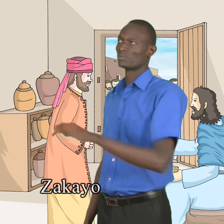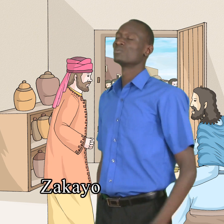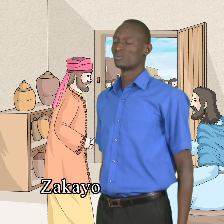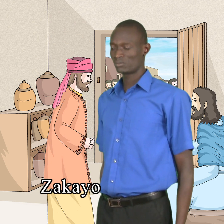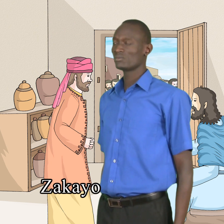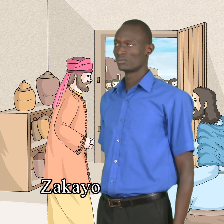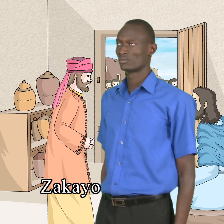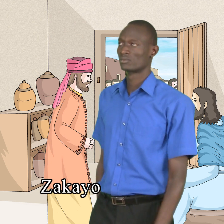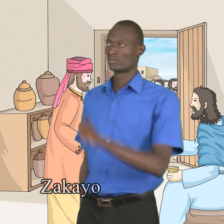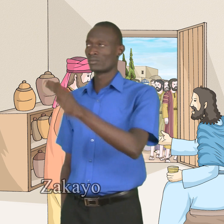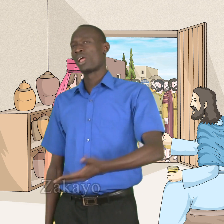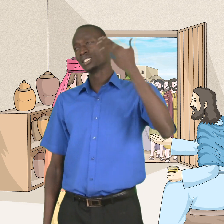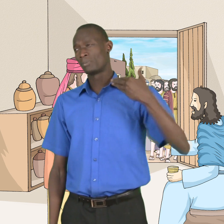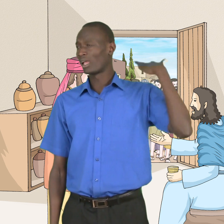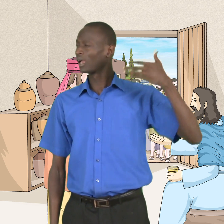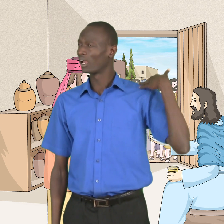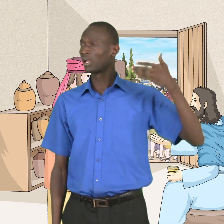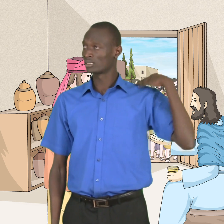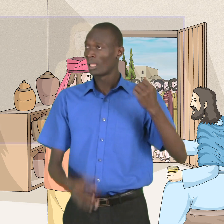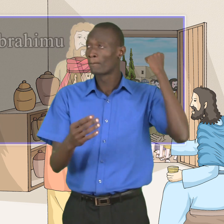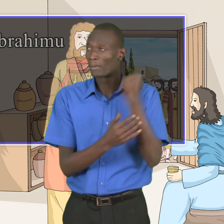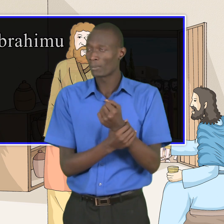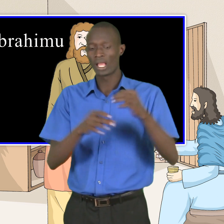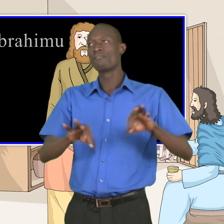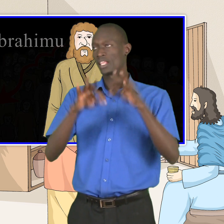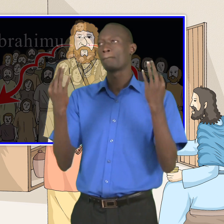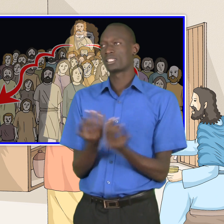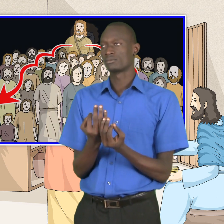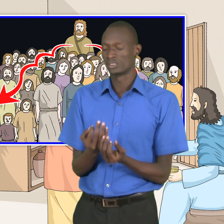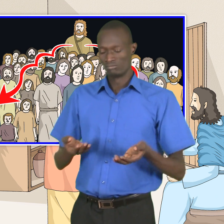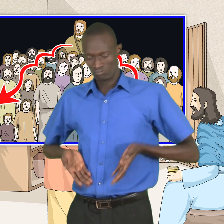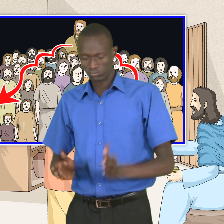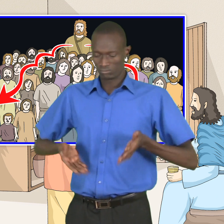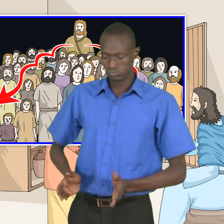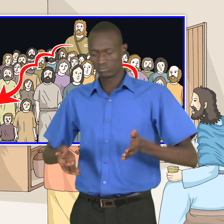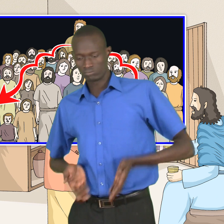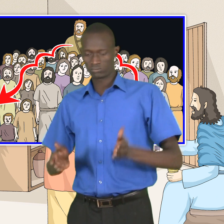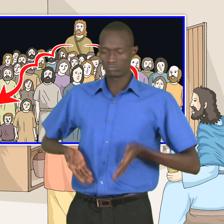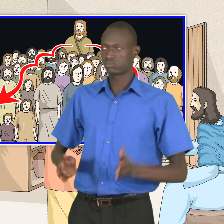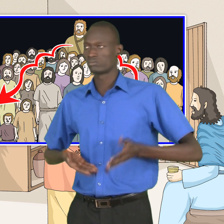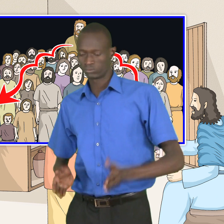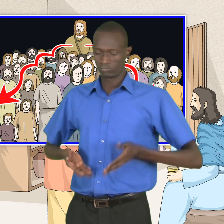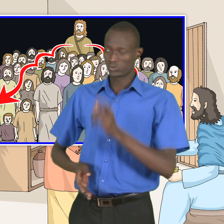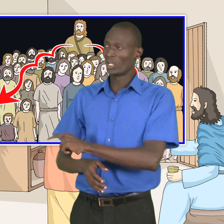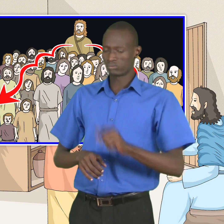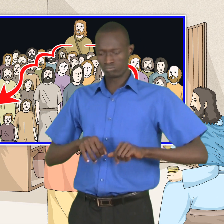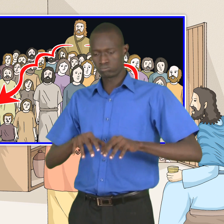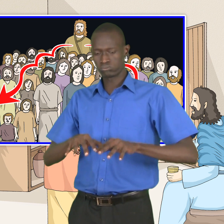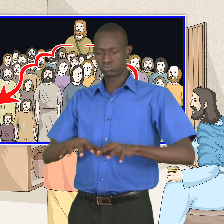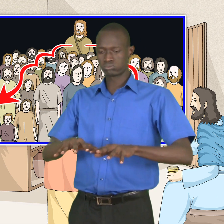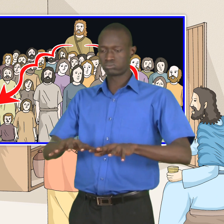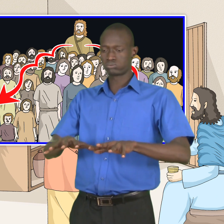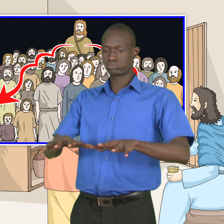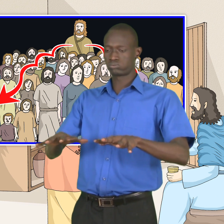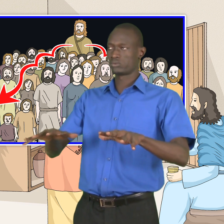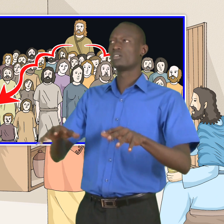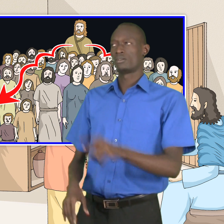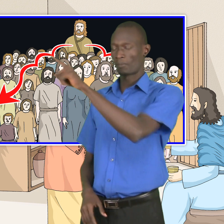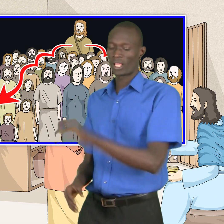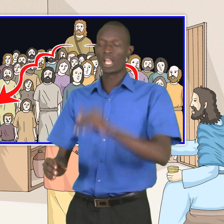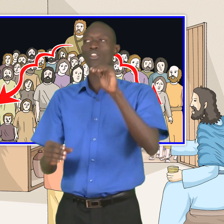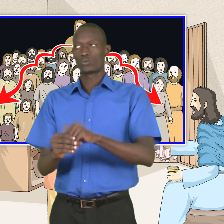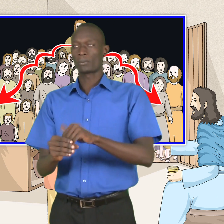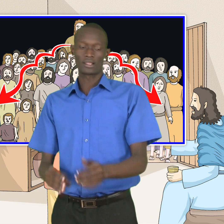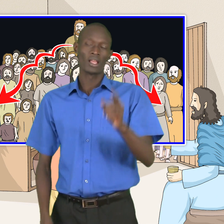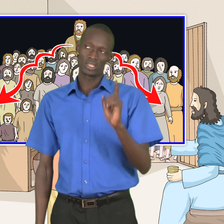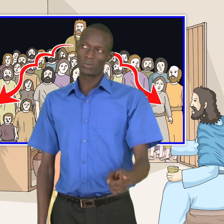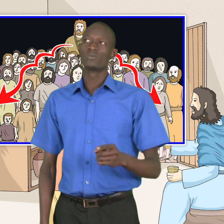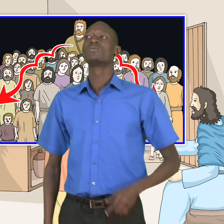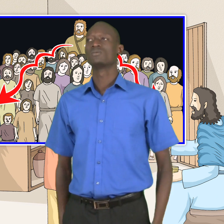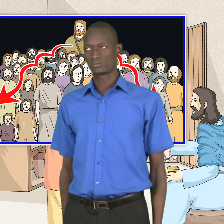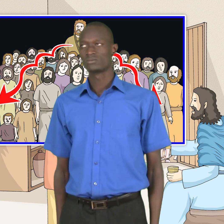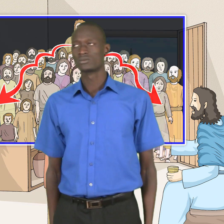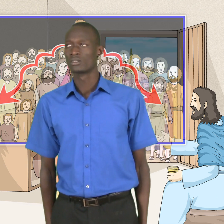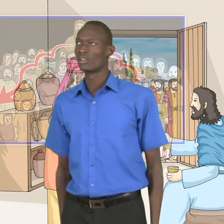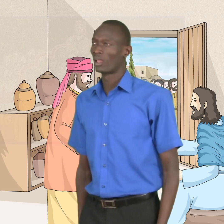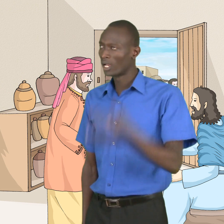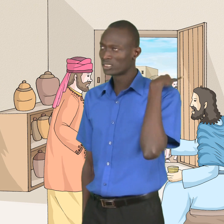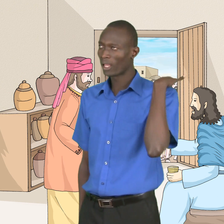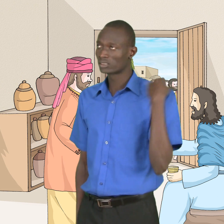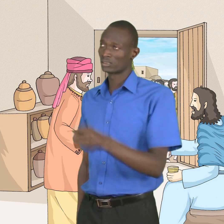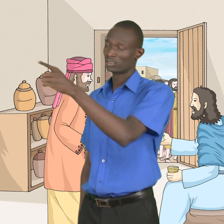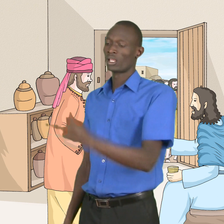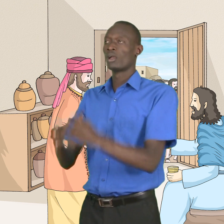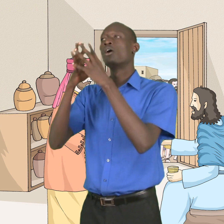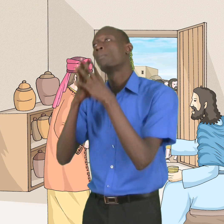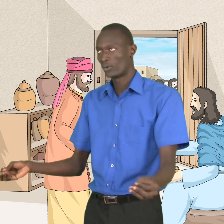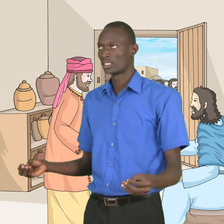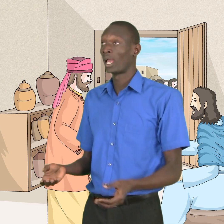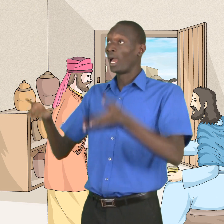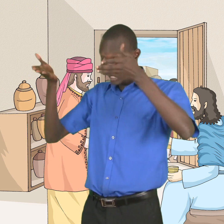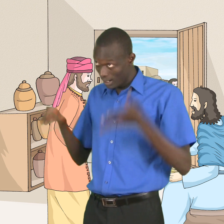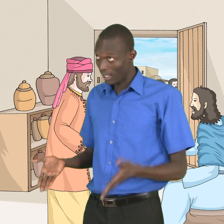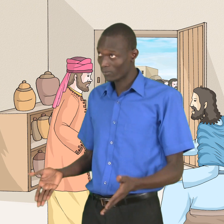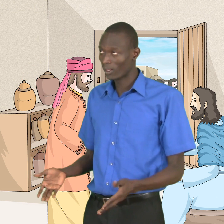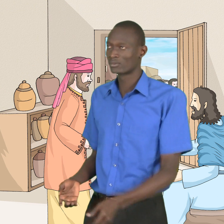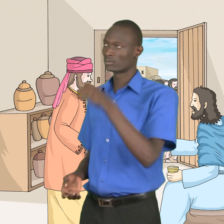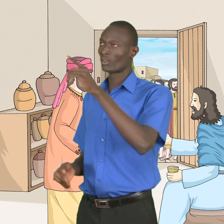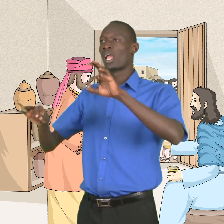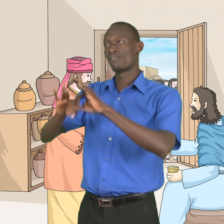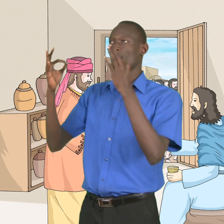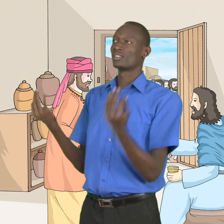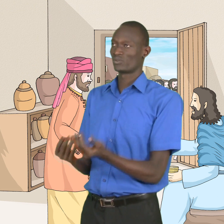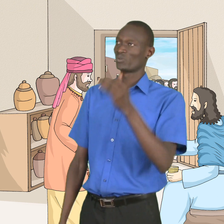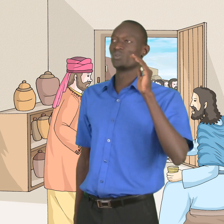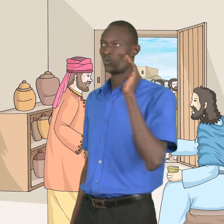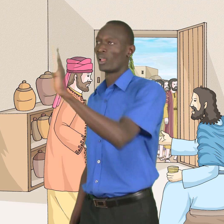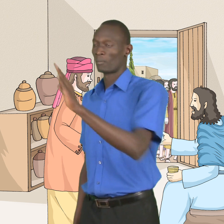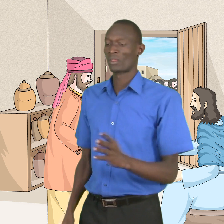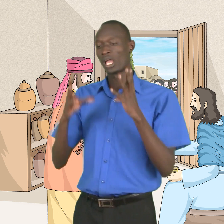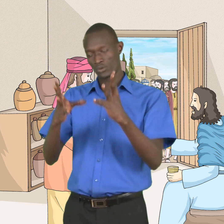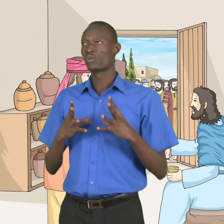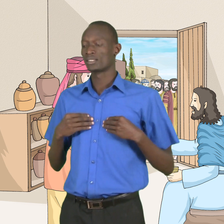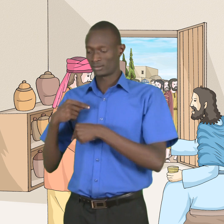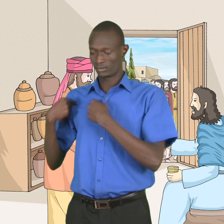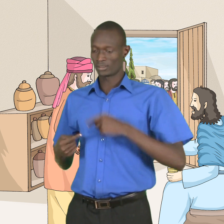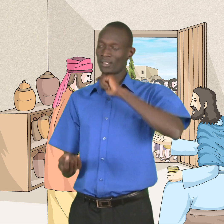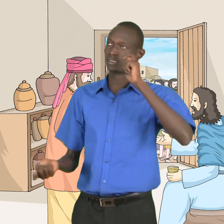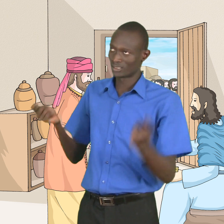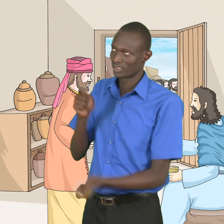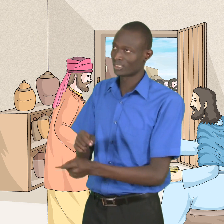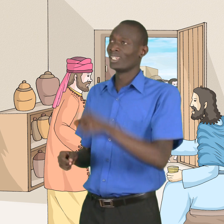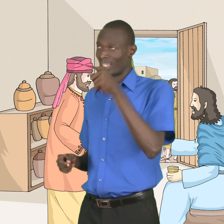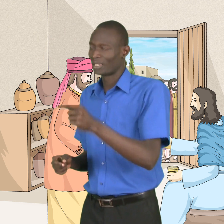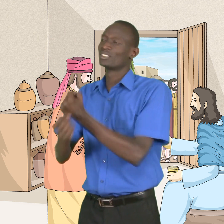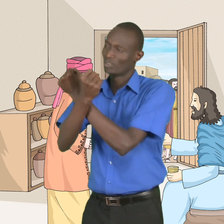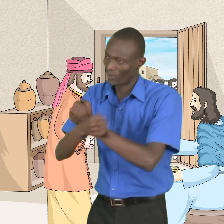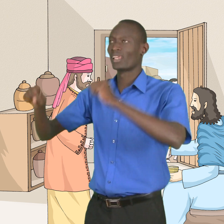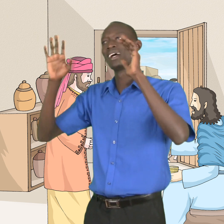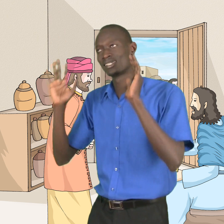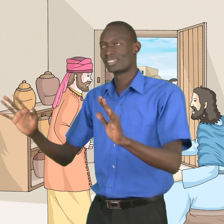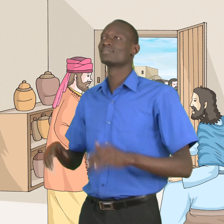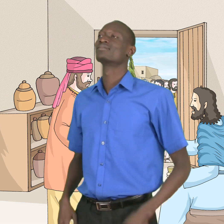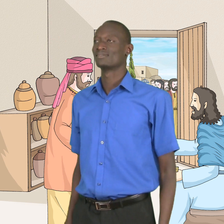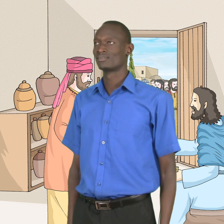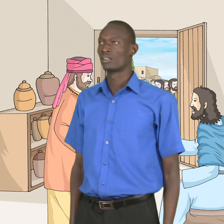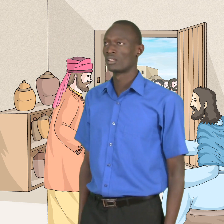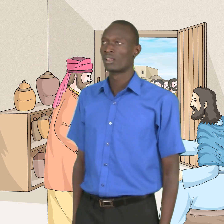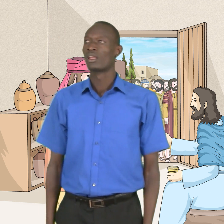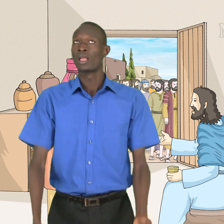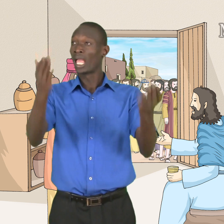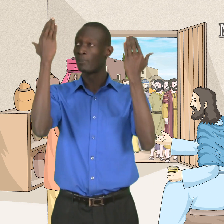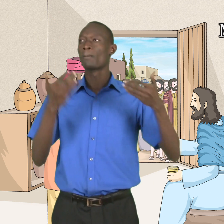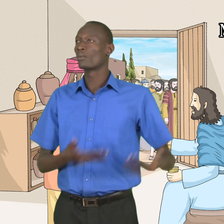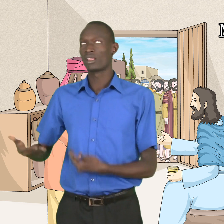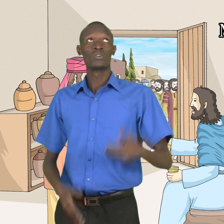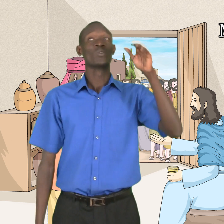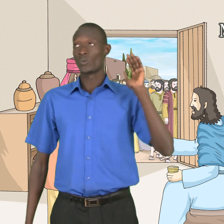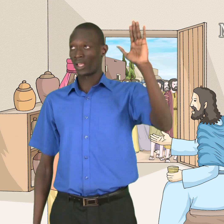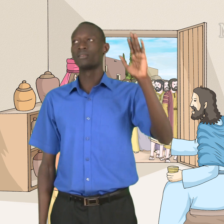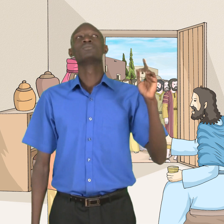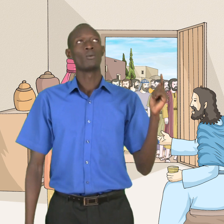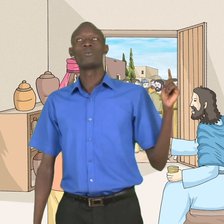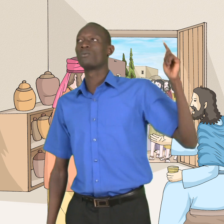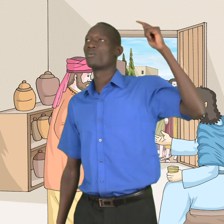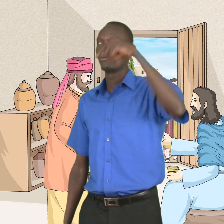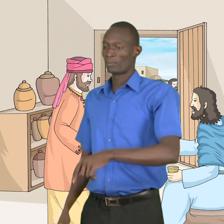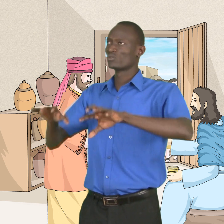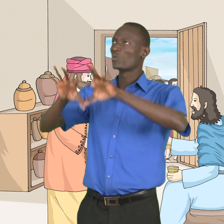Jesus said to him, “Today salvation has come to this house, because this man too is a son of Abraham.